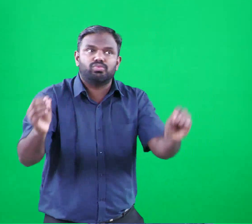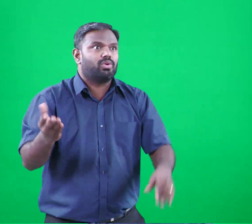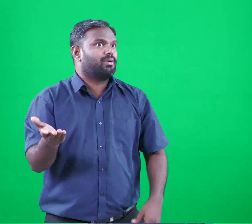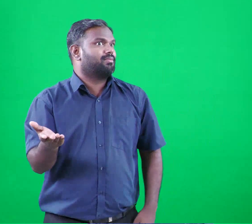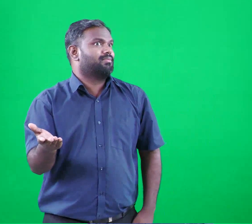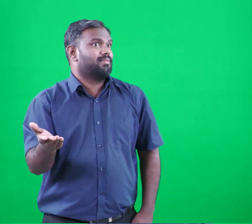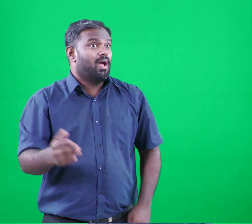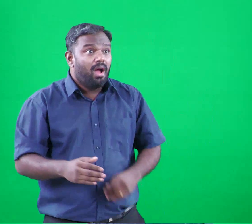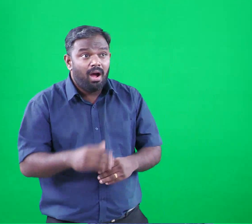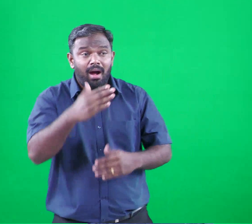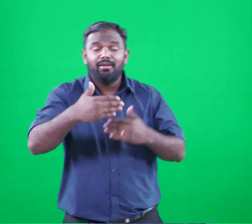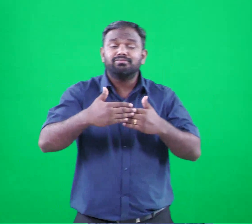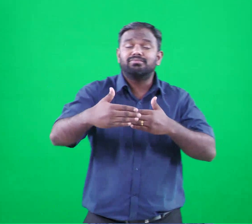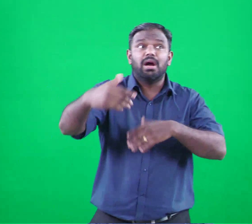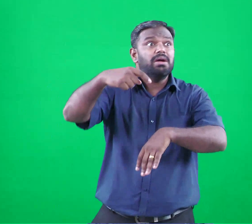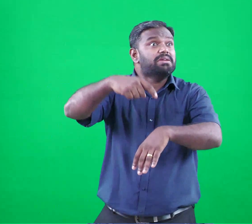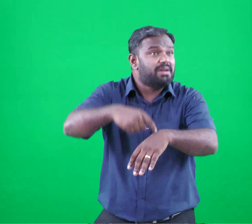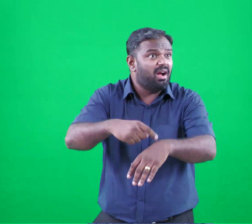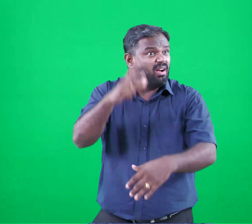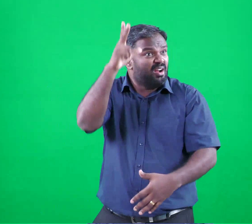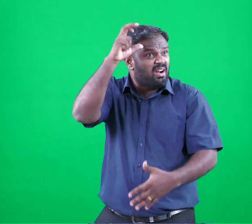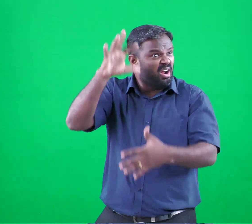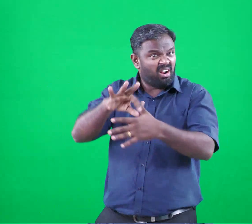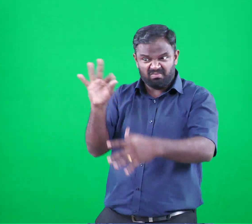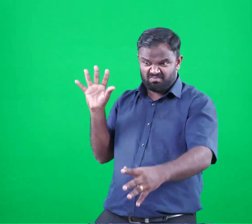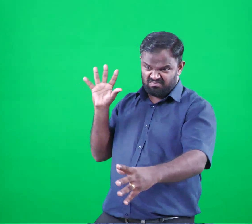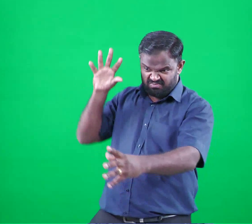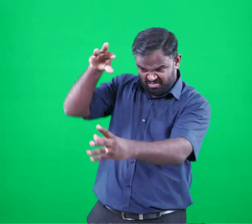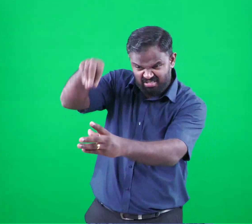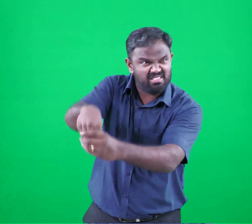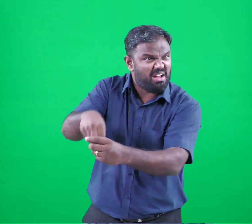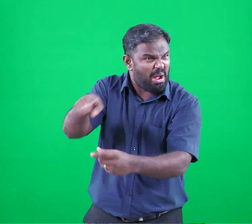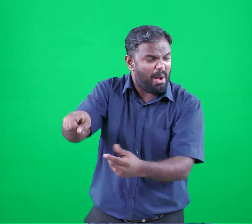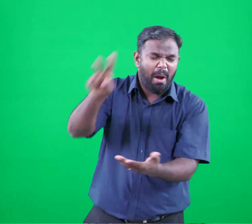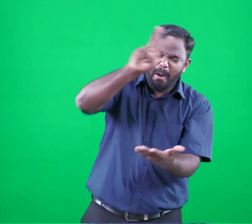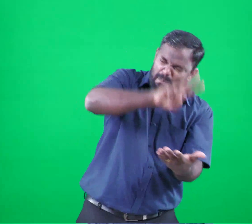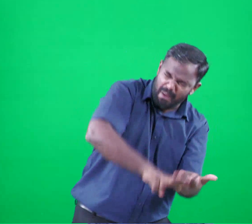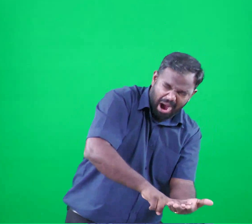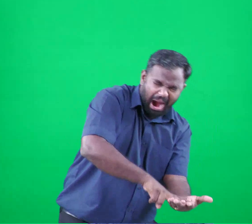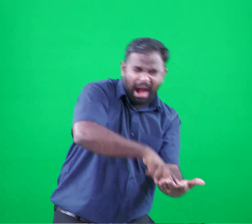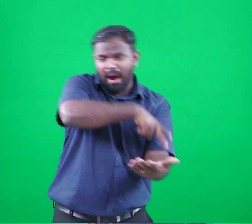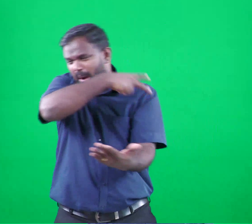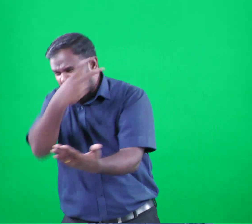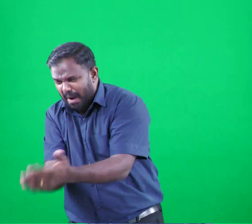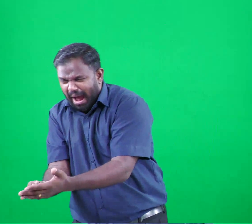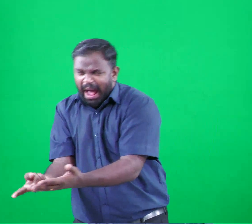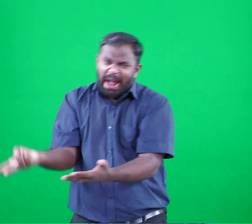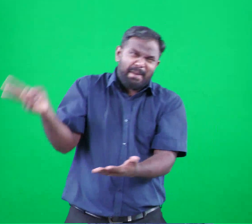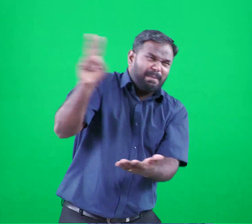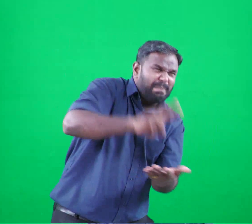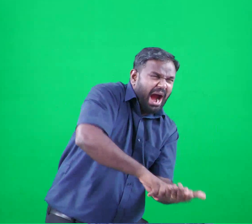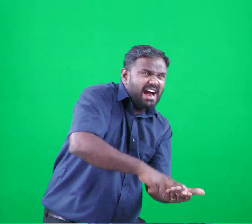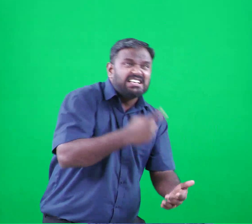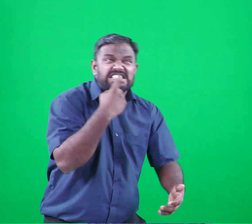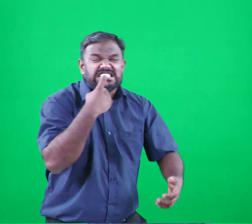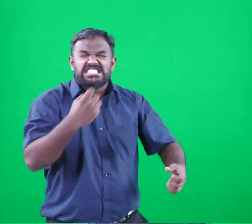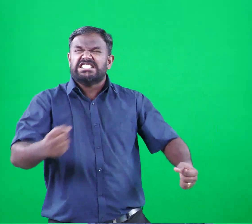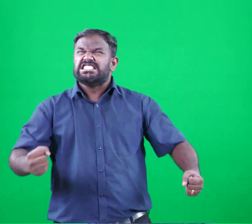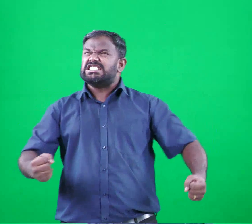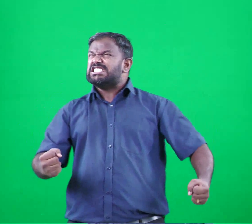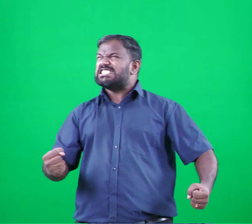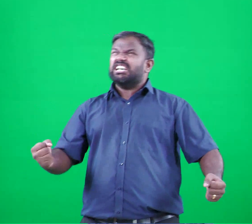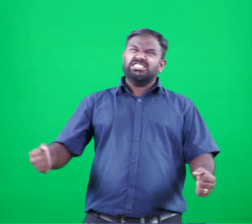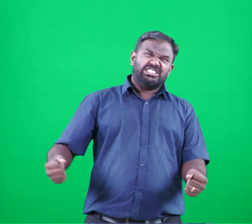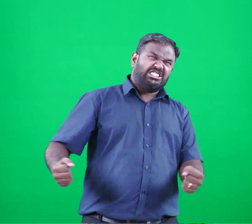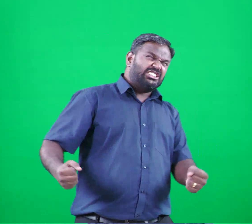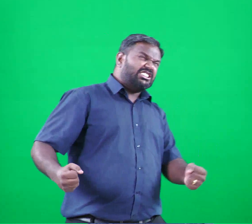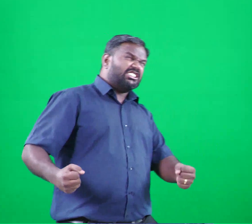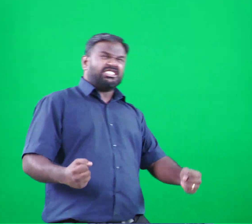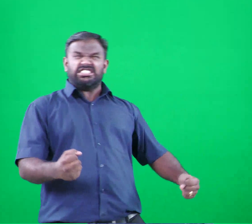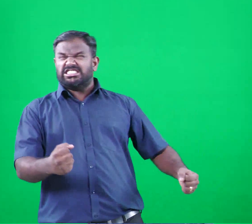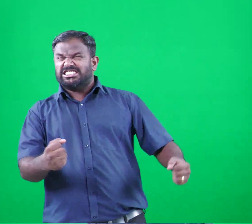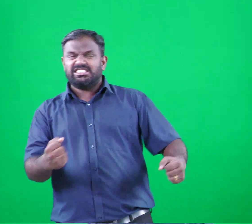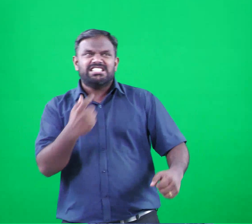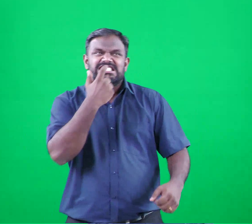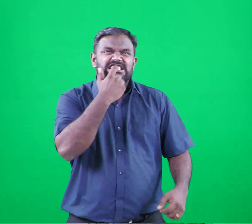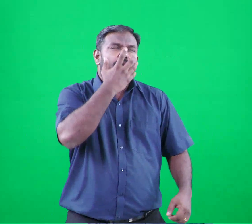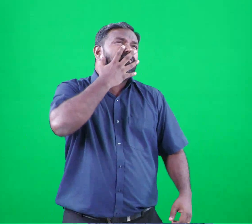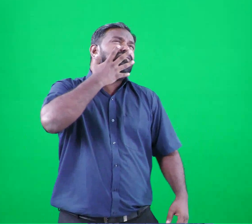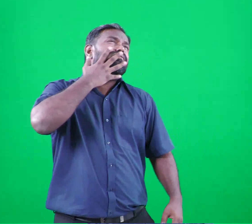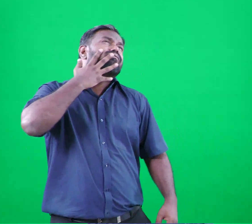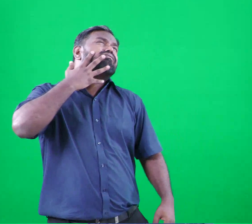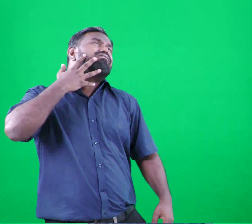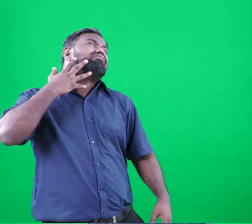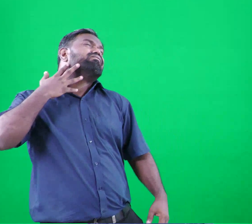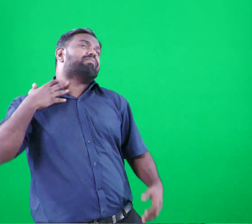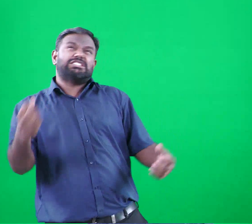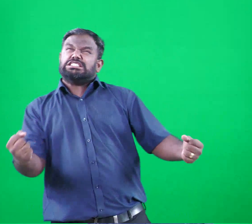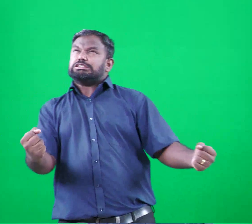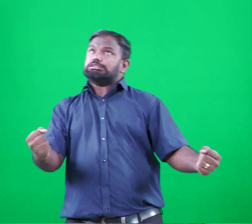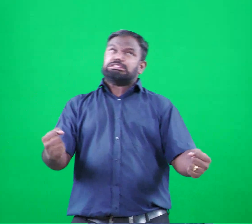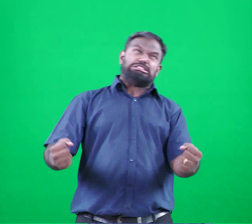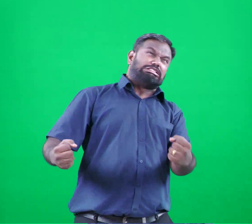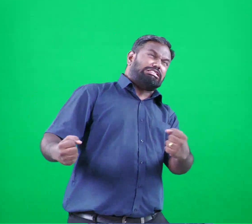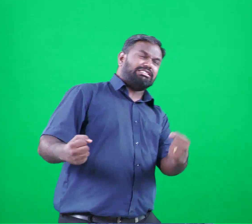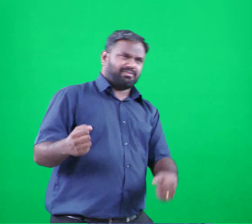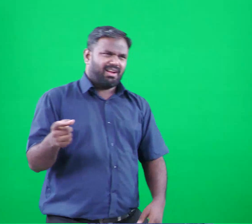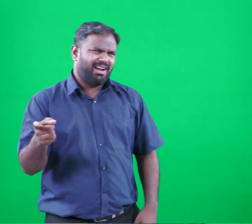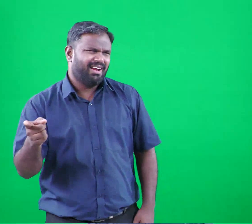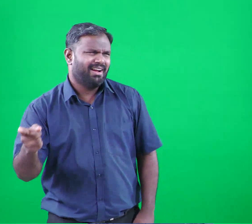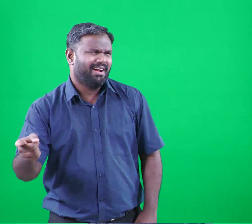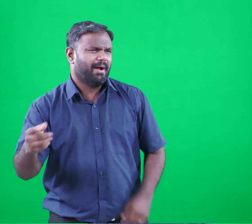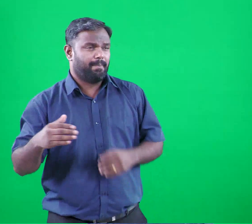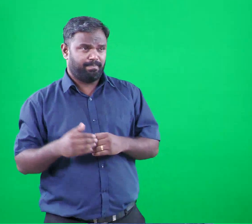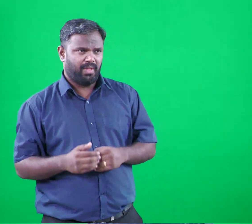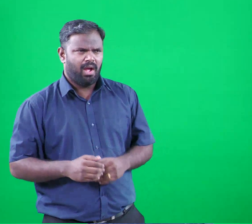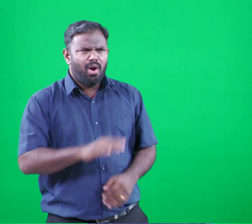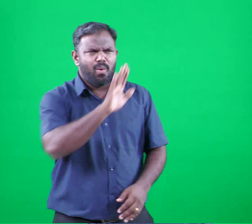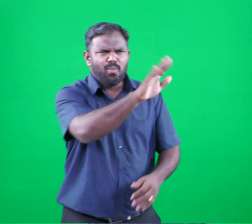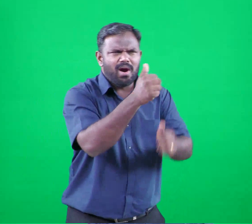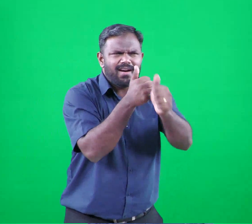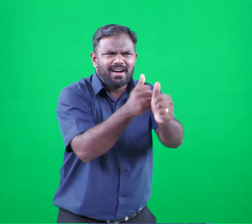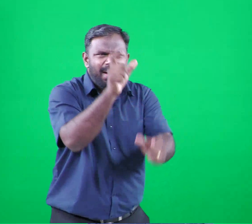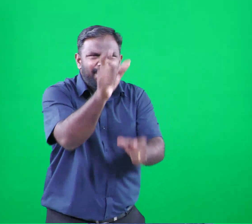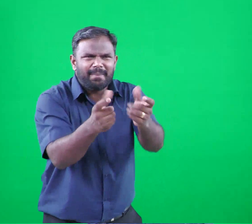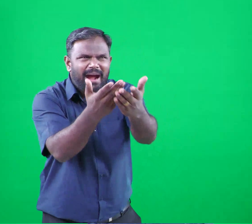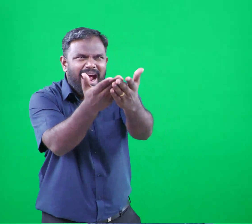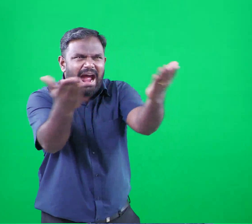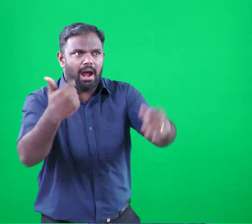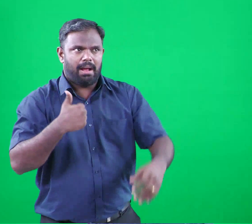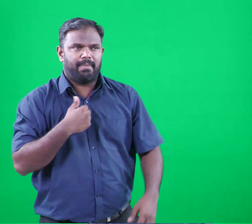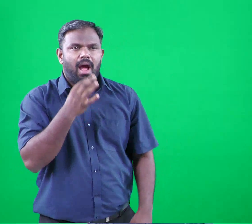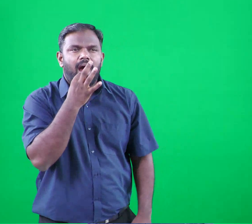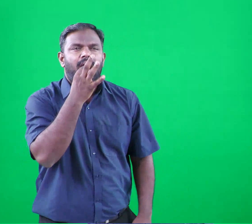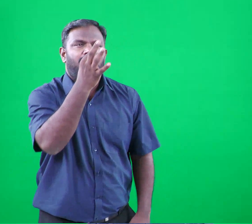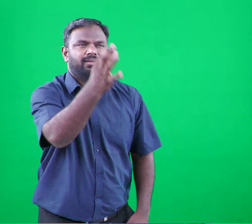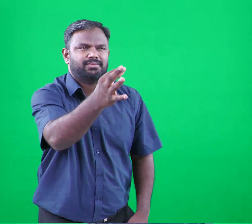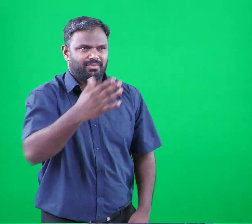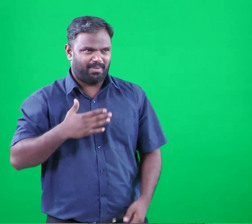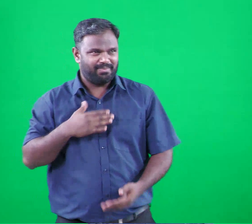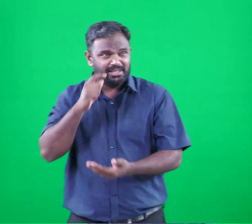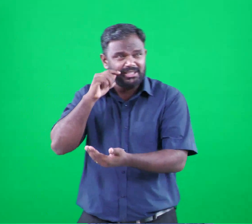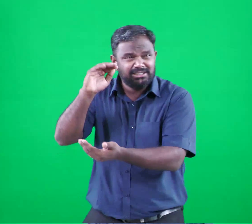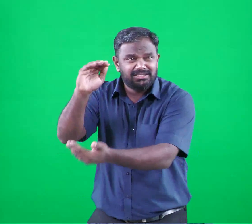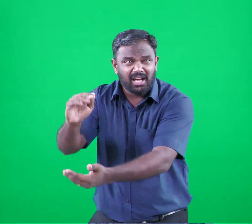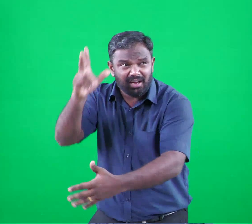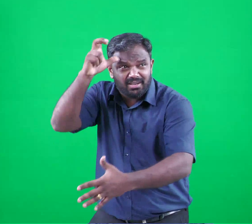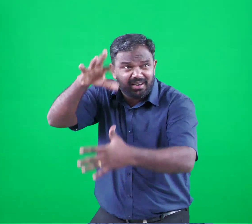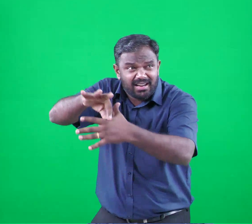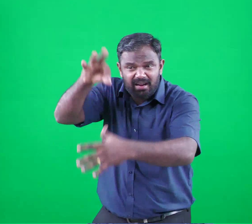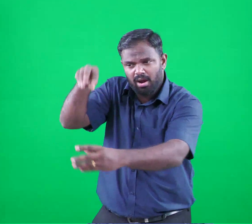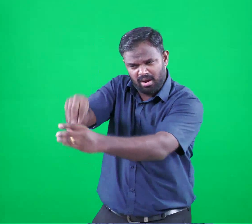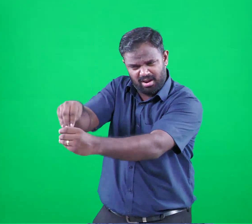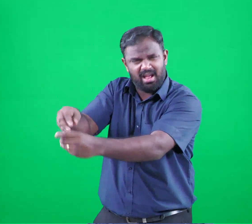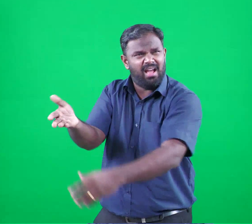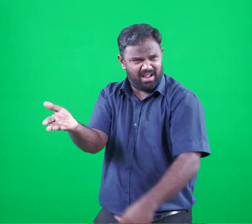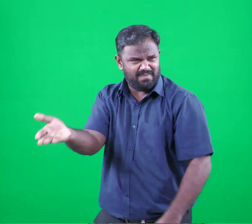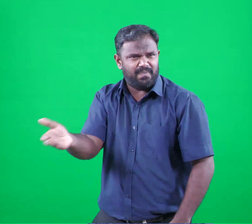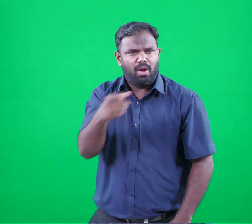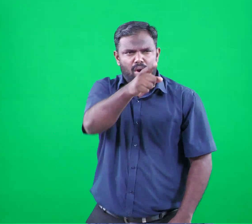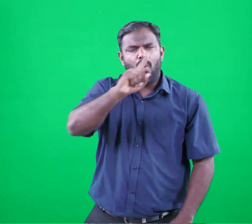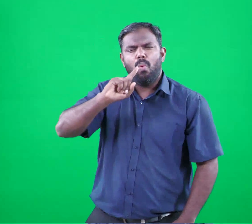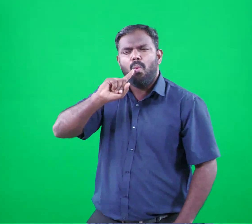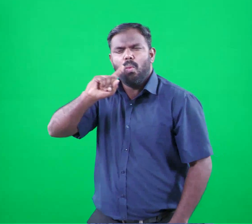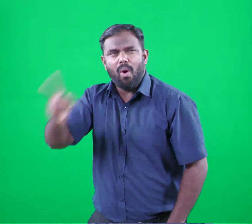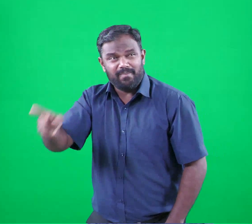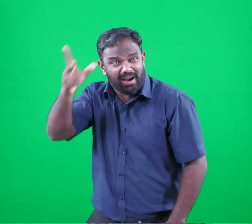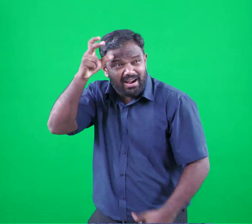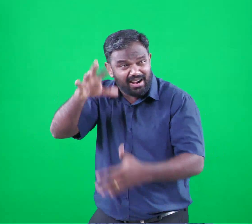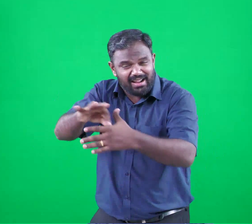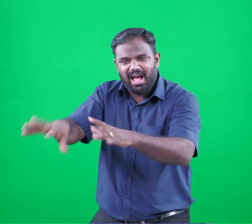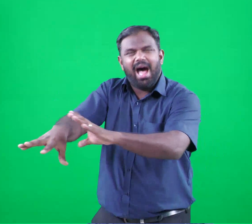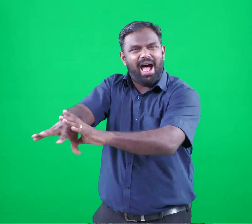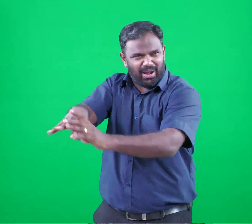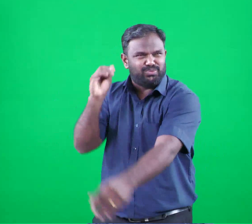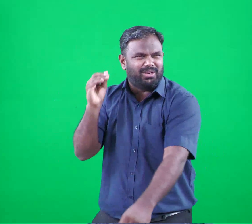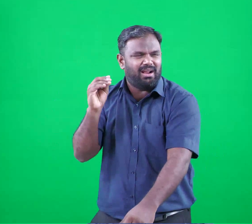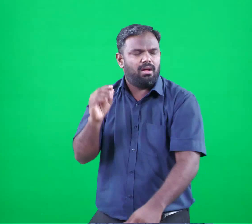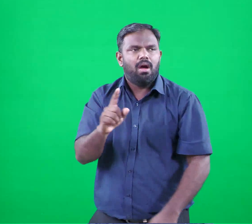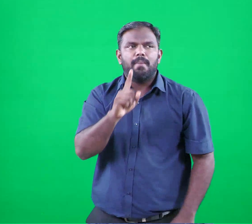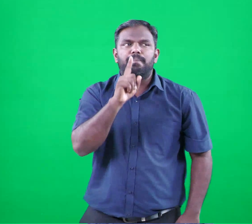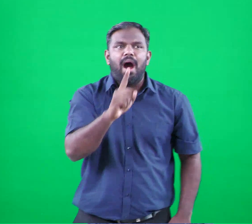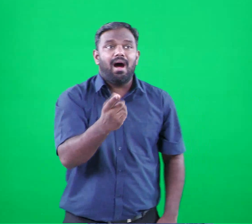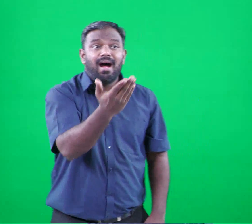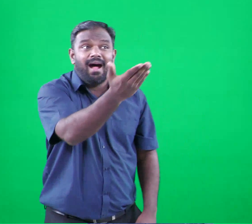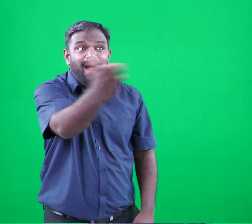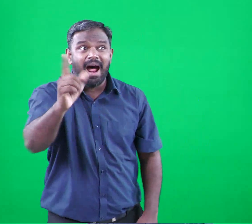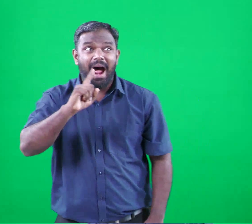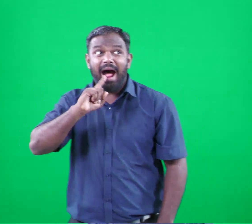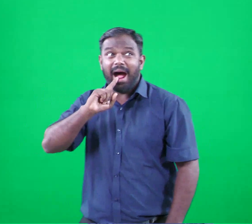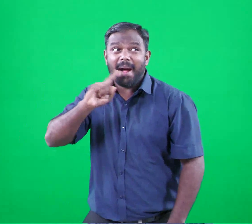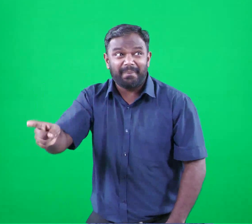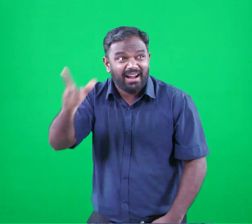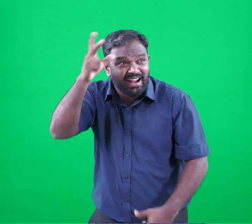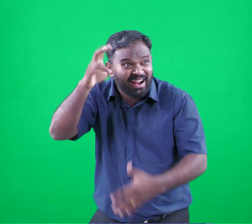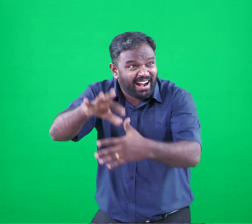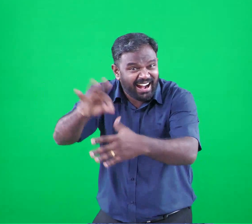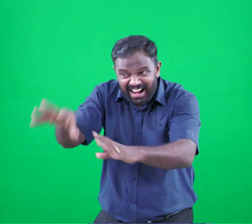Whenever it seizes him, it throws him to the ground. He foams at the mouth, gnashes his teeth, and becomes rigid.